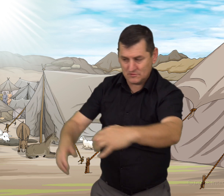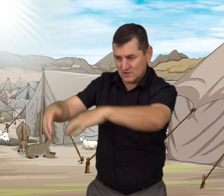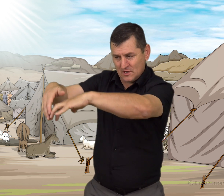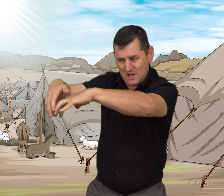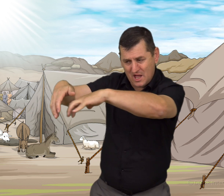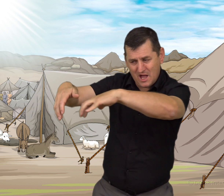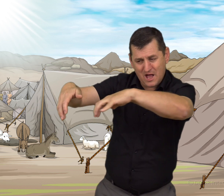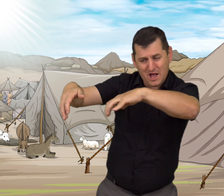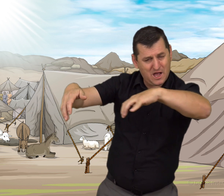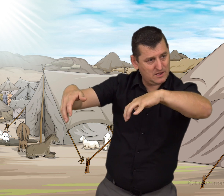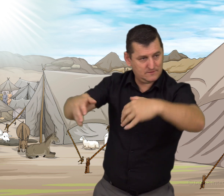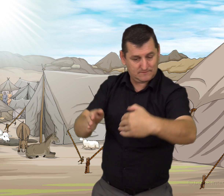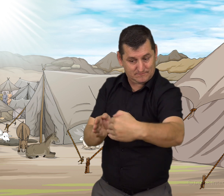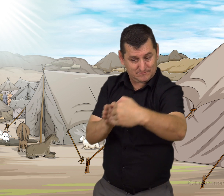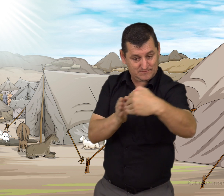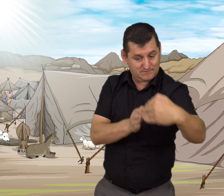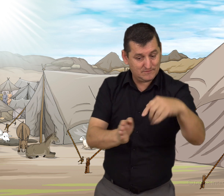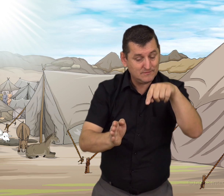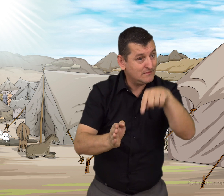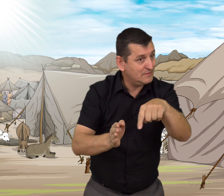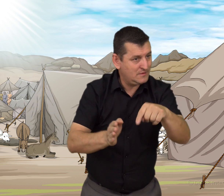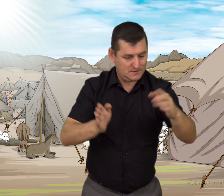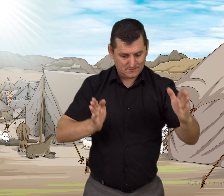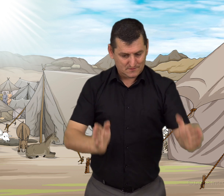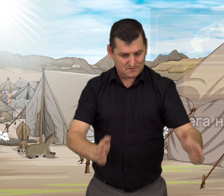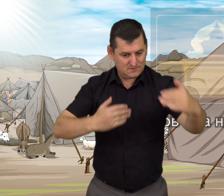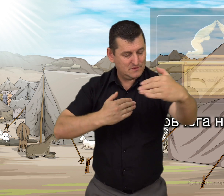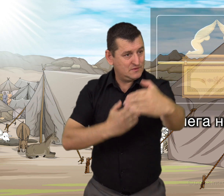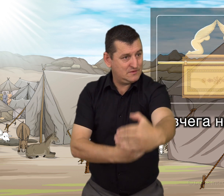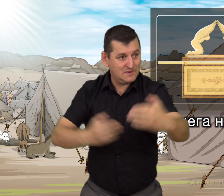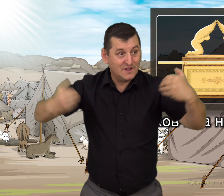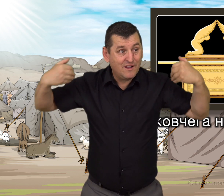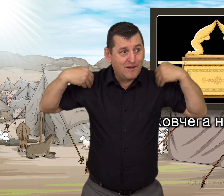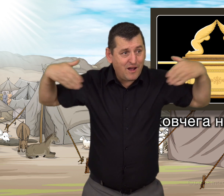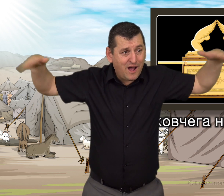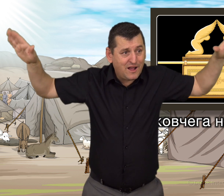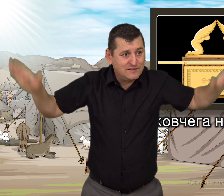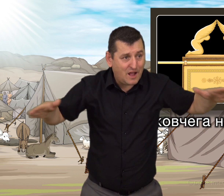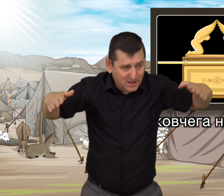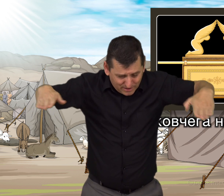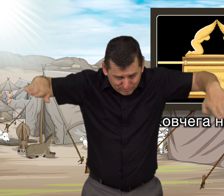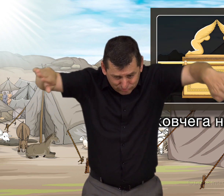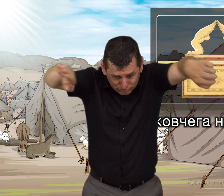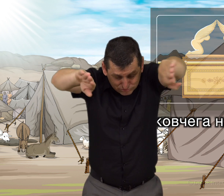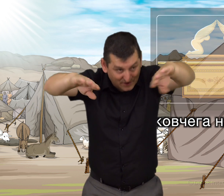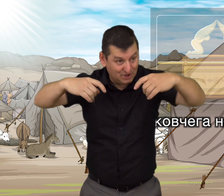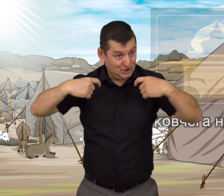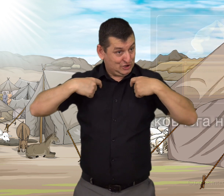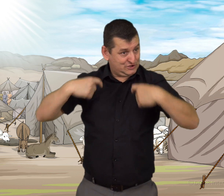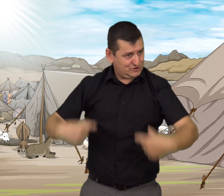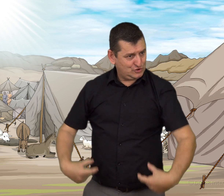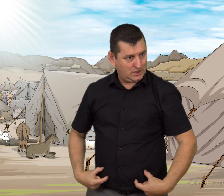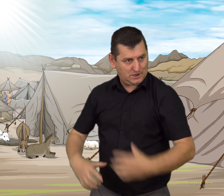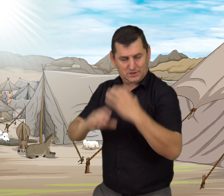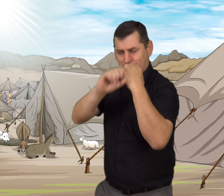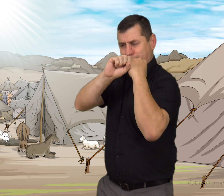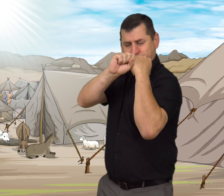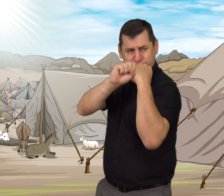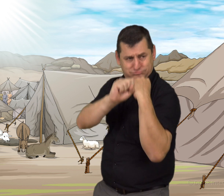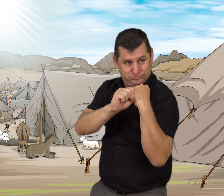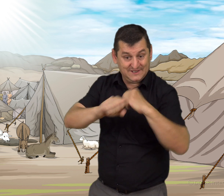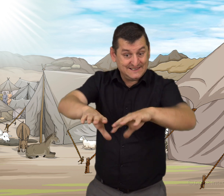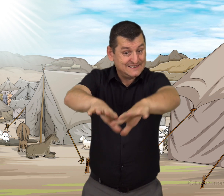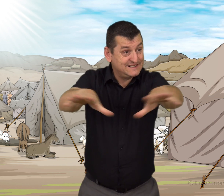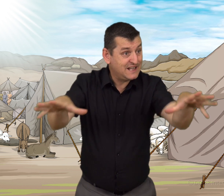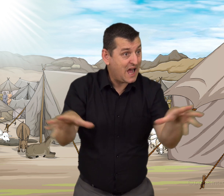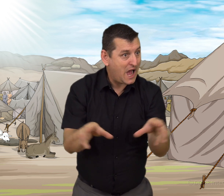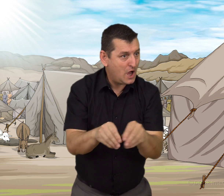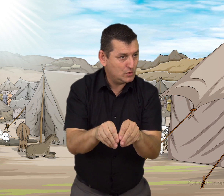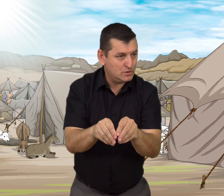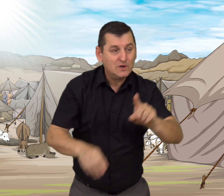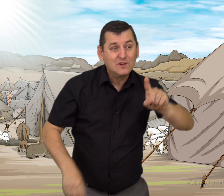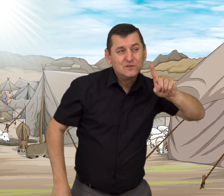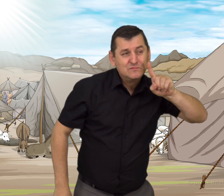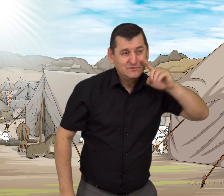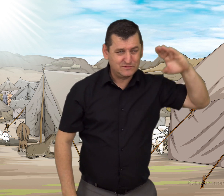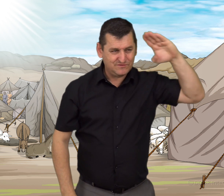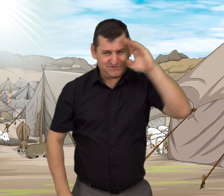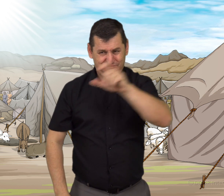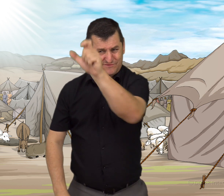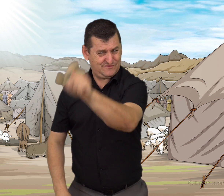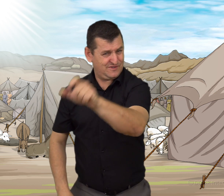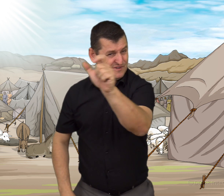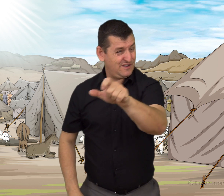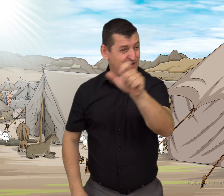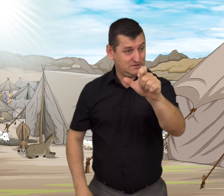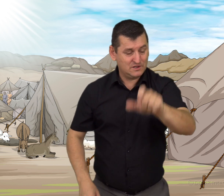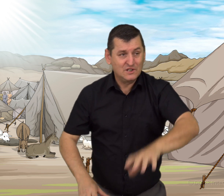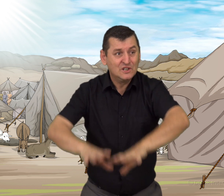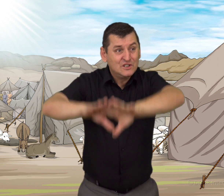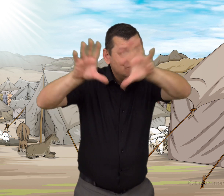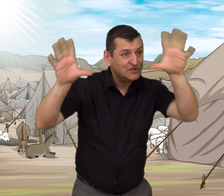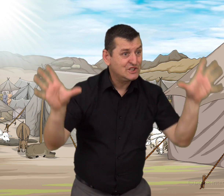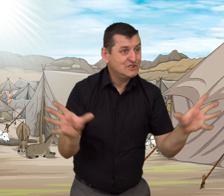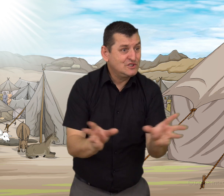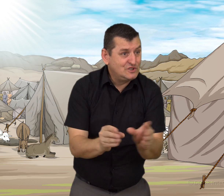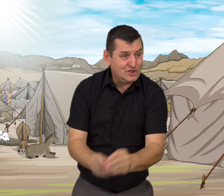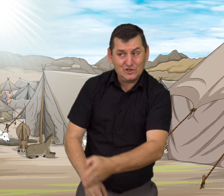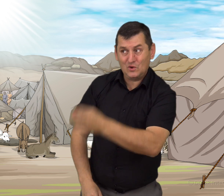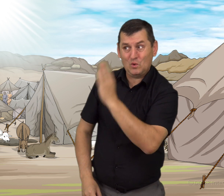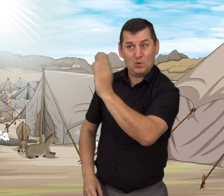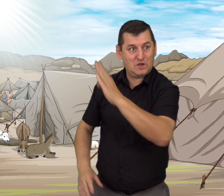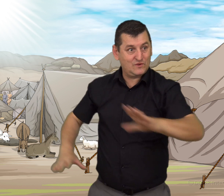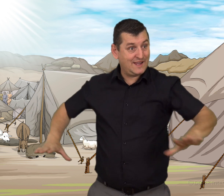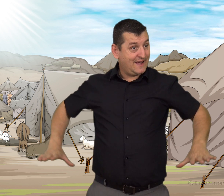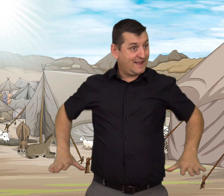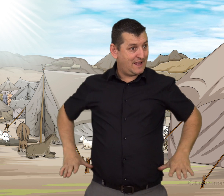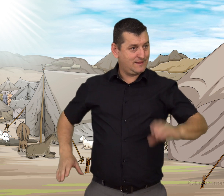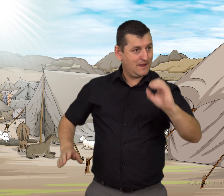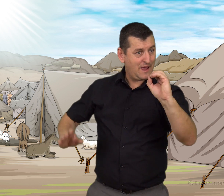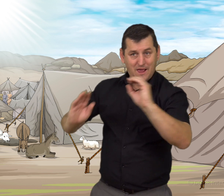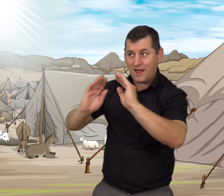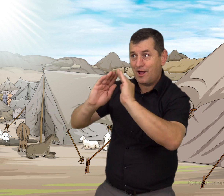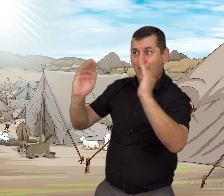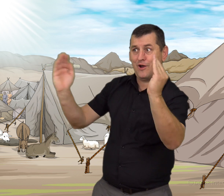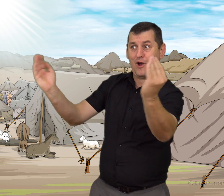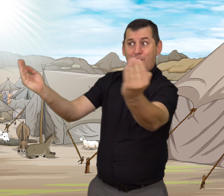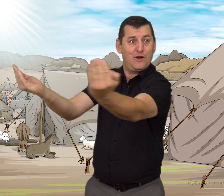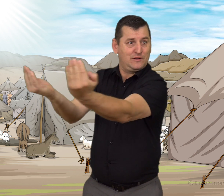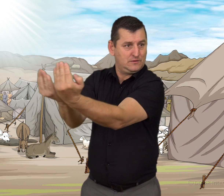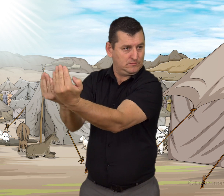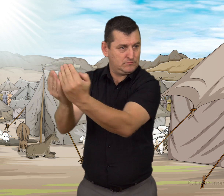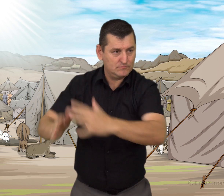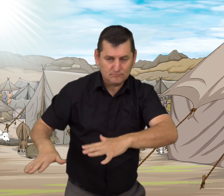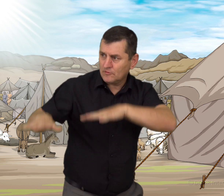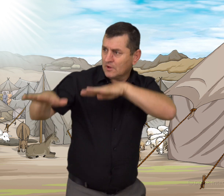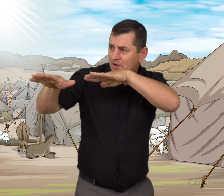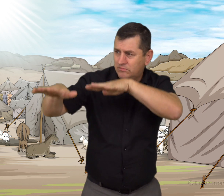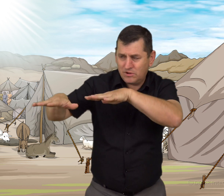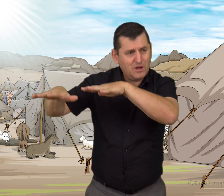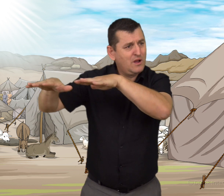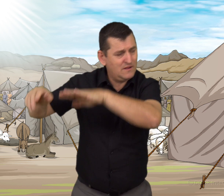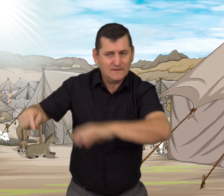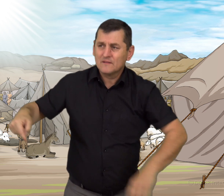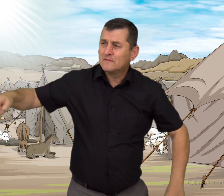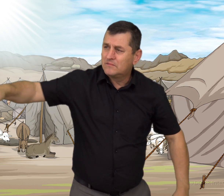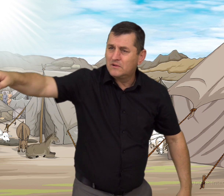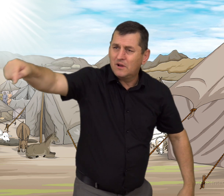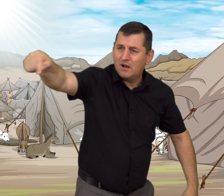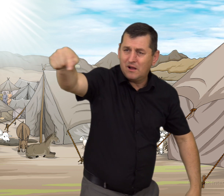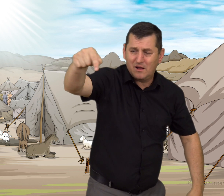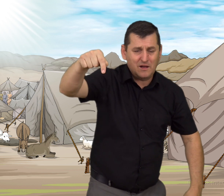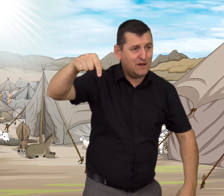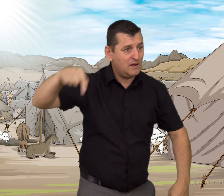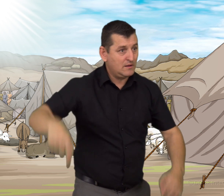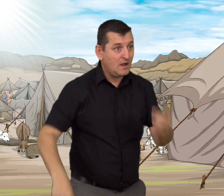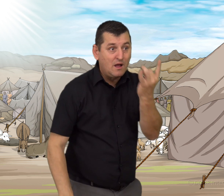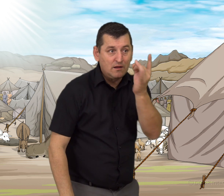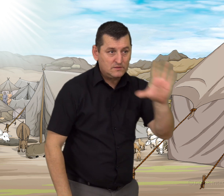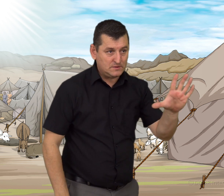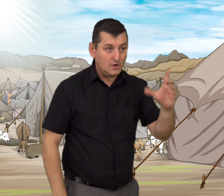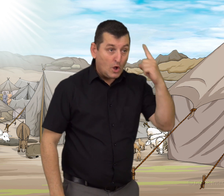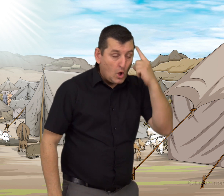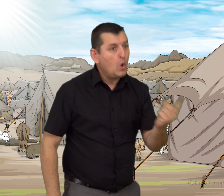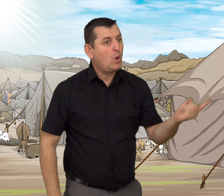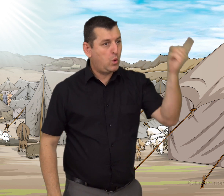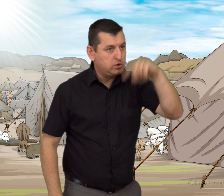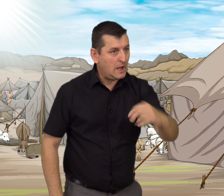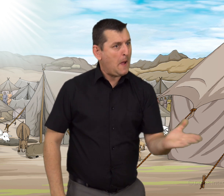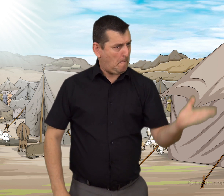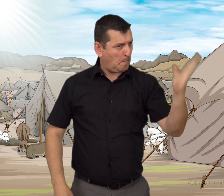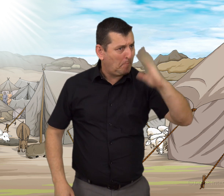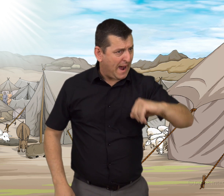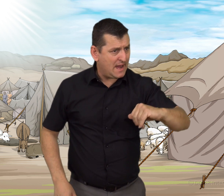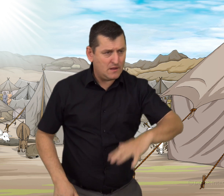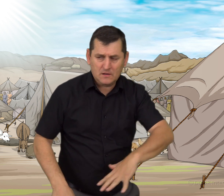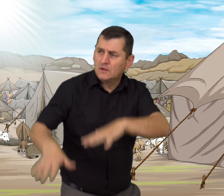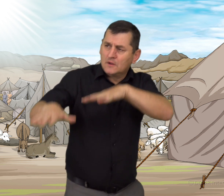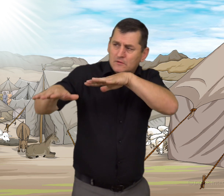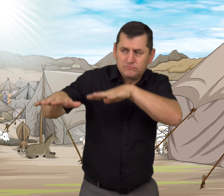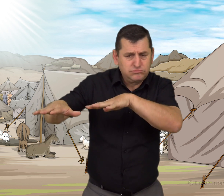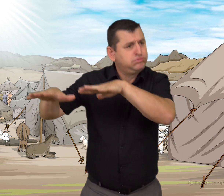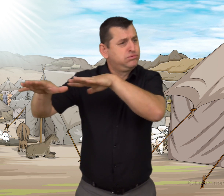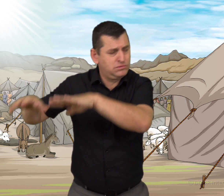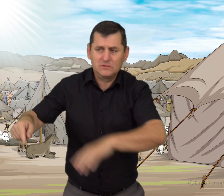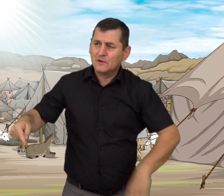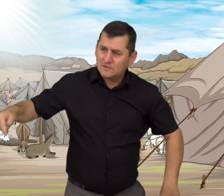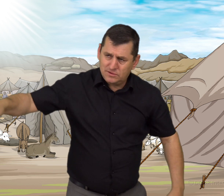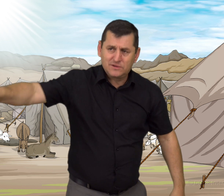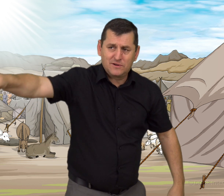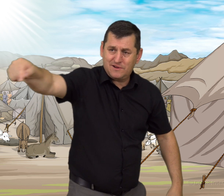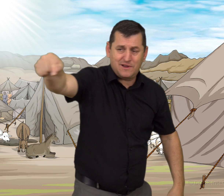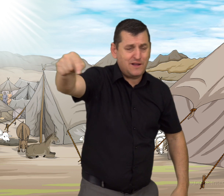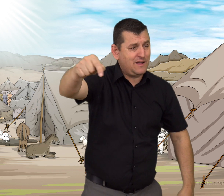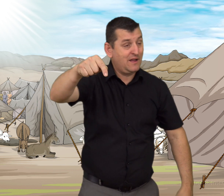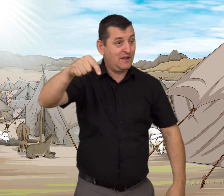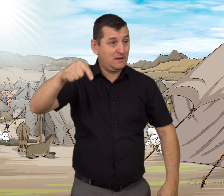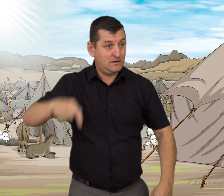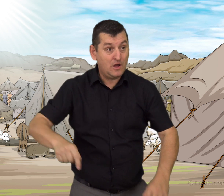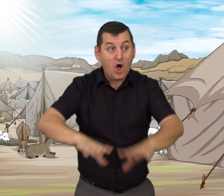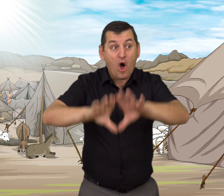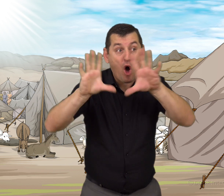Then on the seventh day, march around the city seven times, while the priests blow the horns.